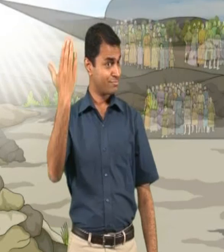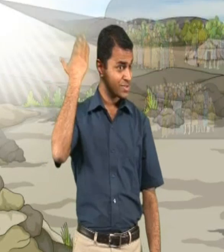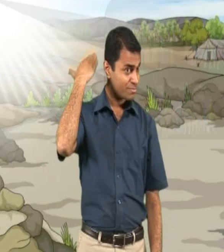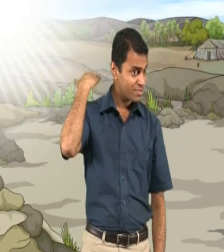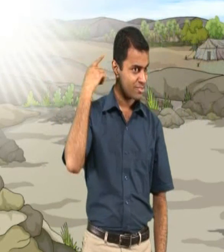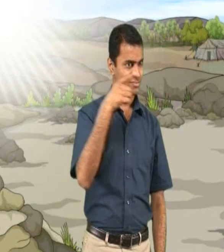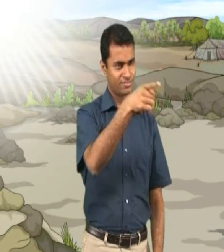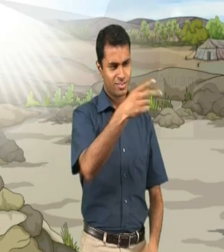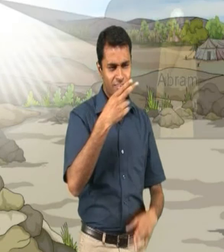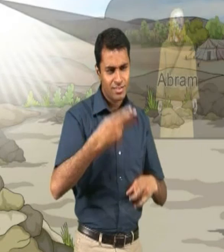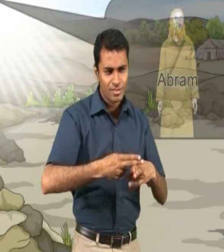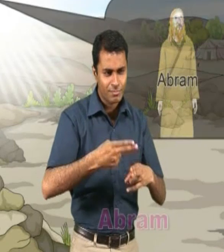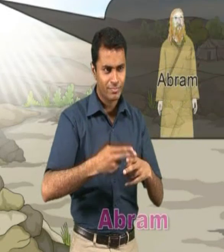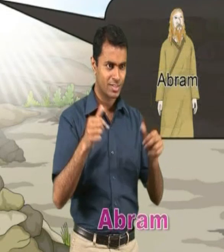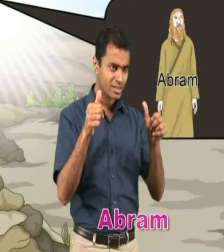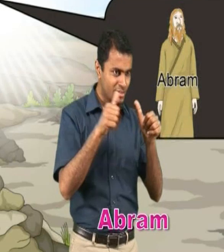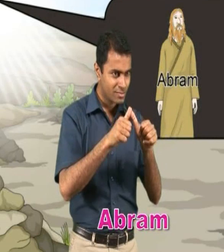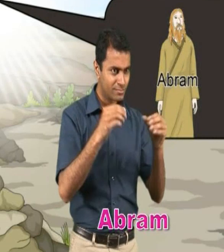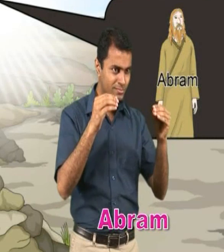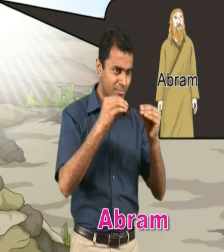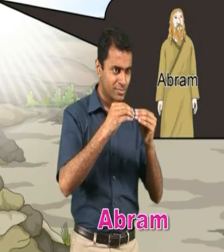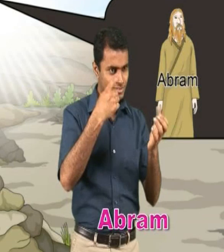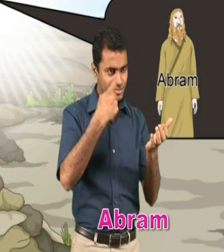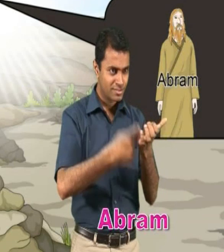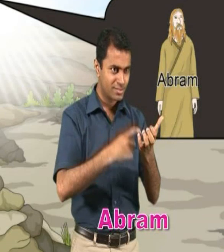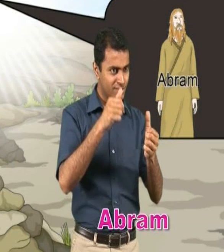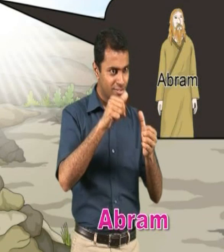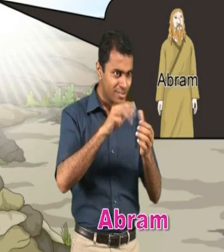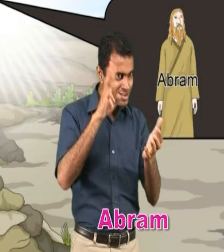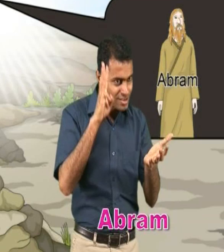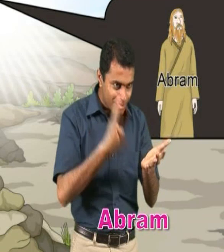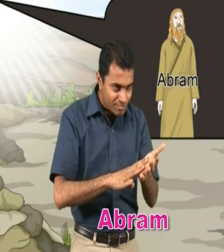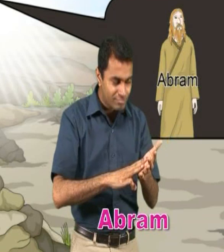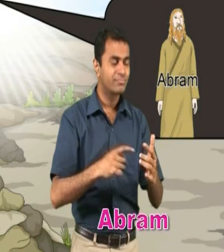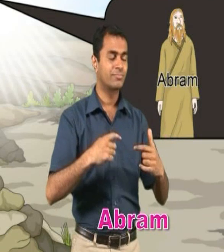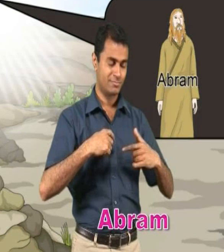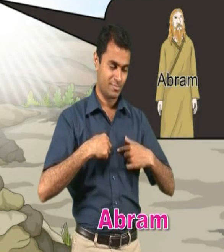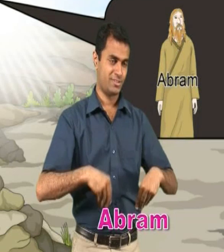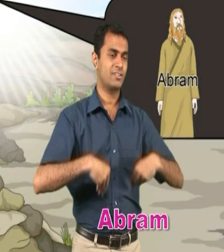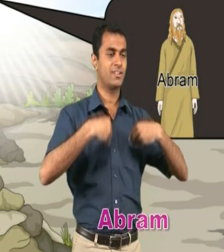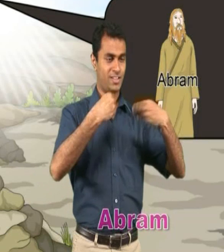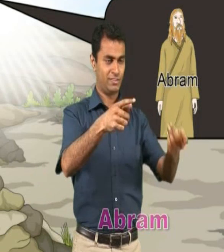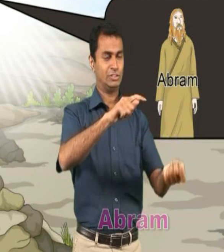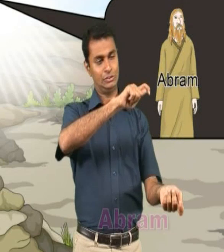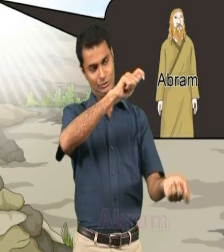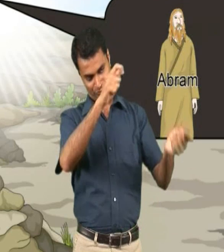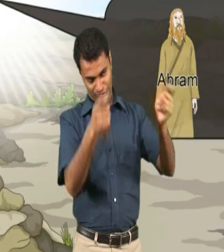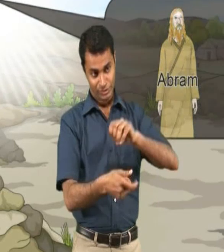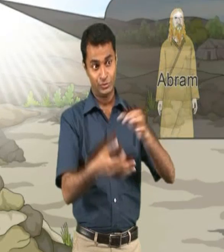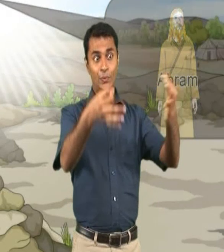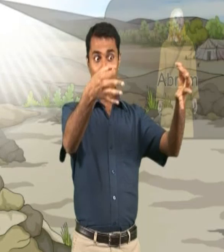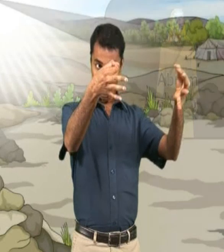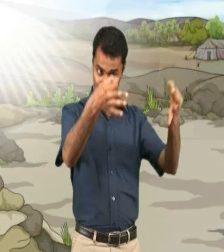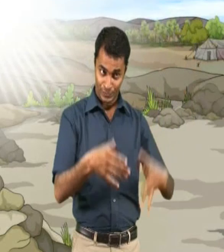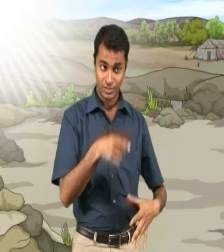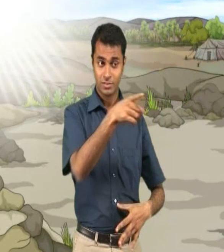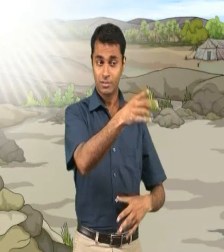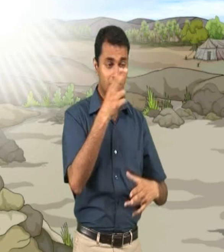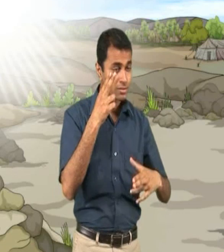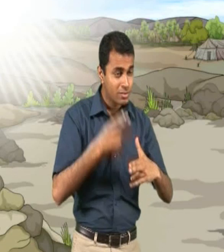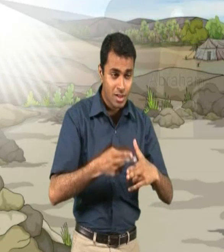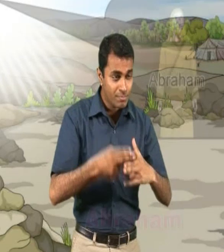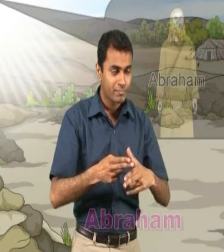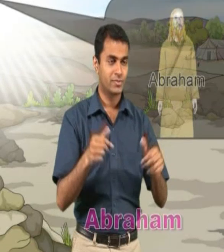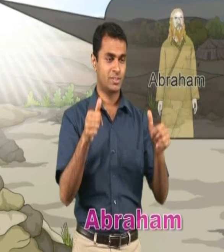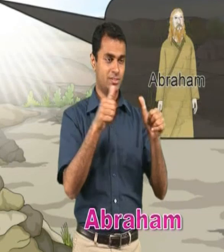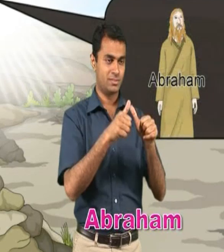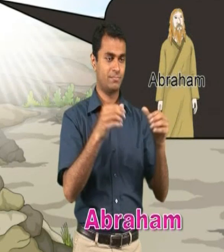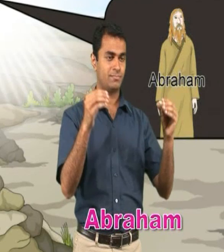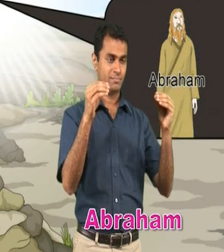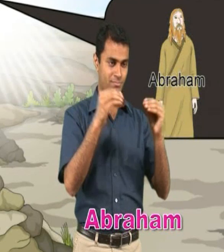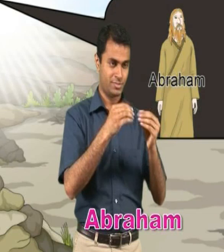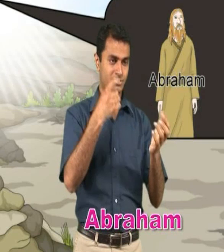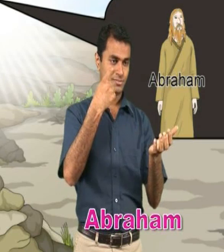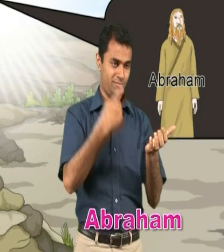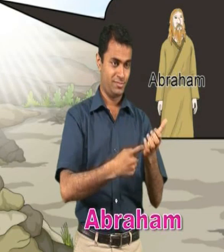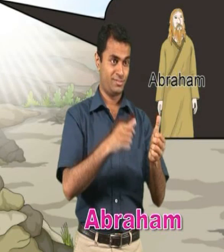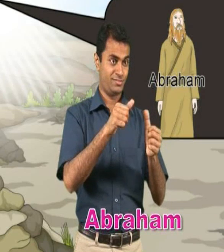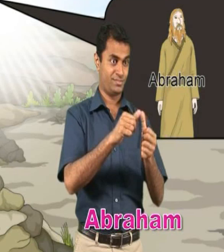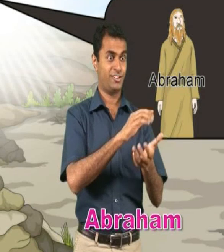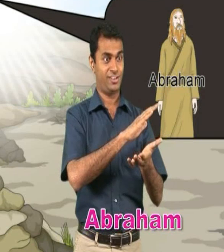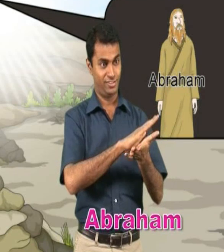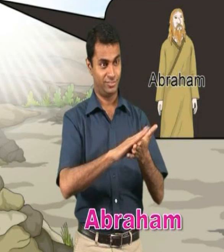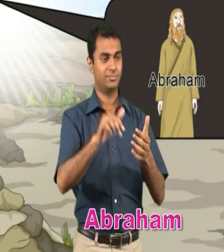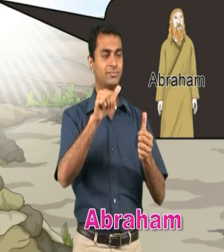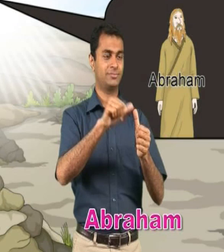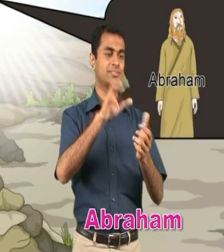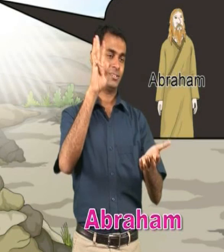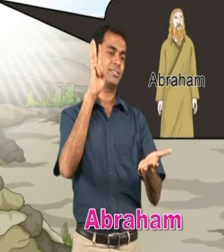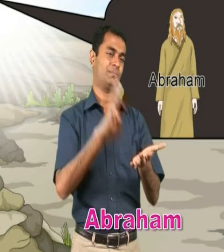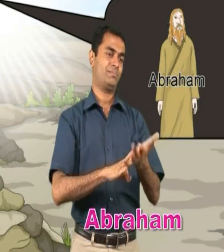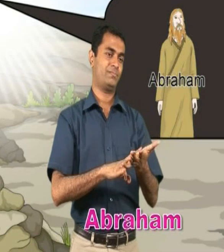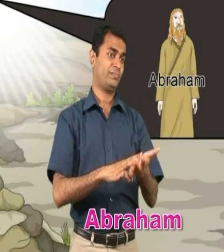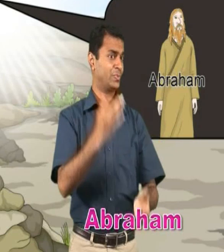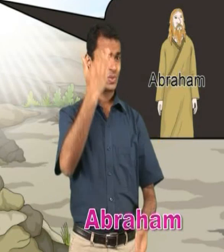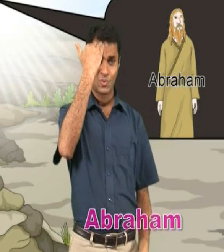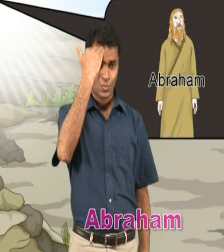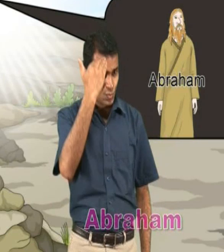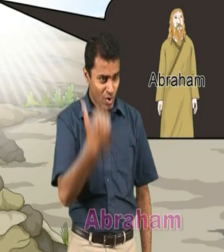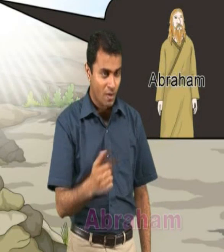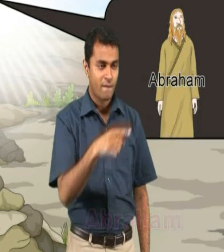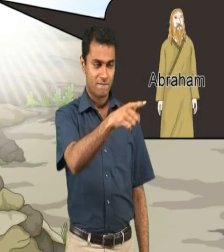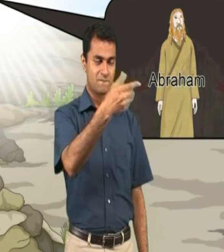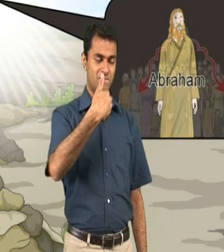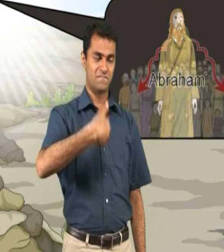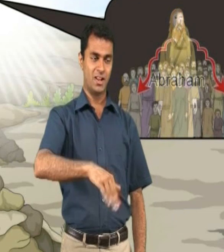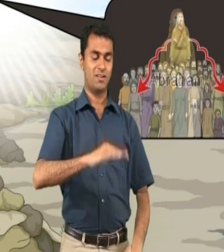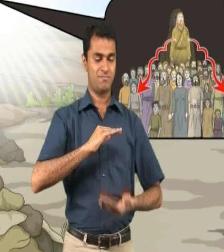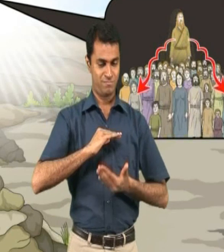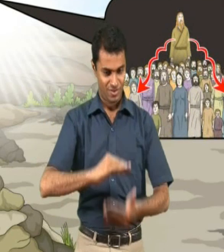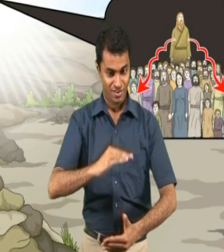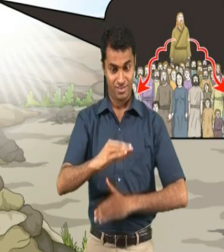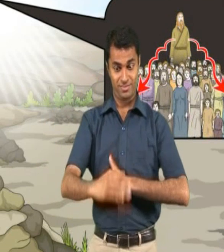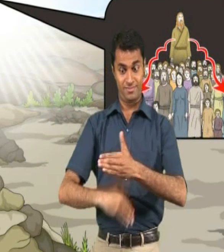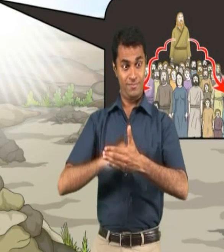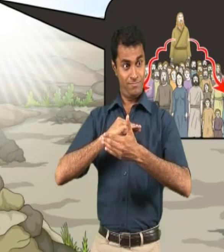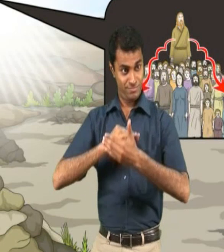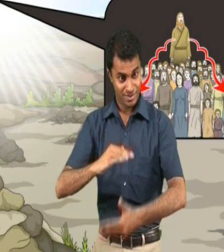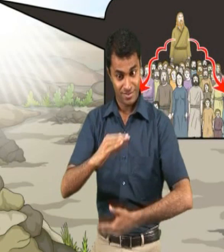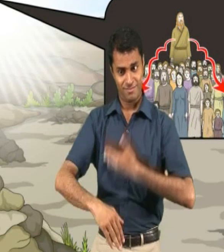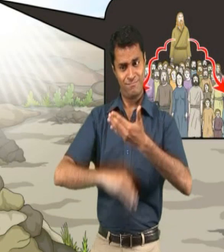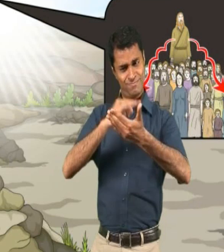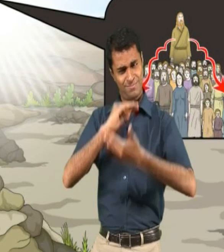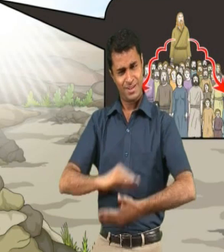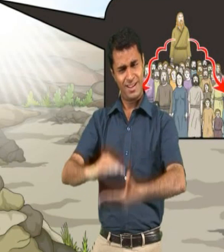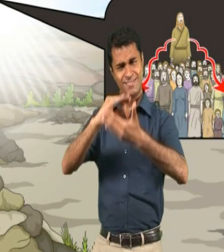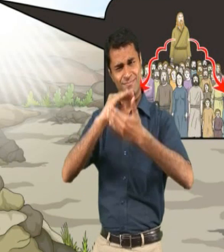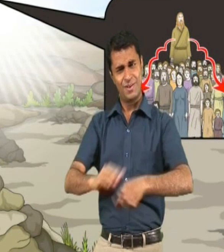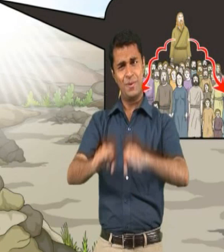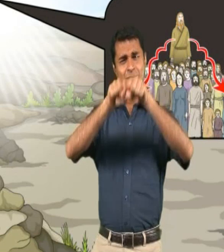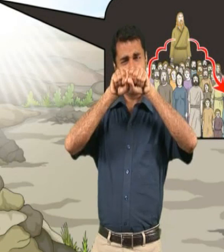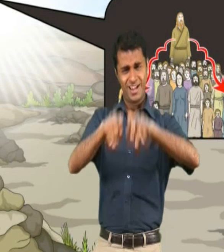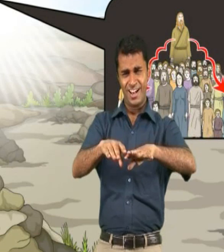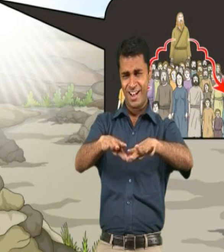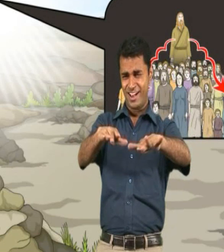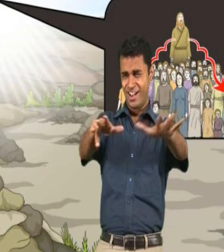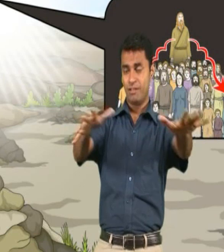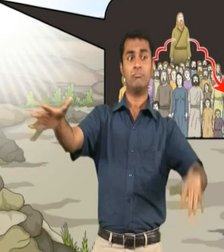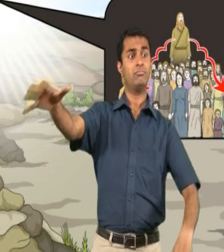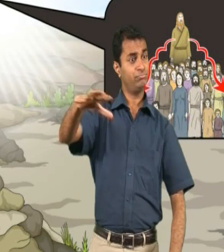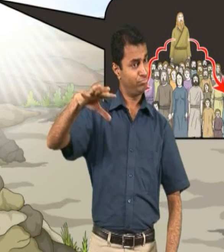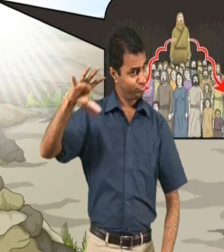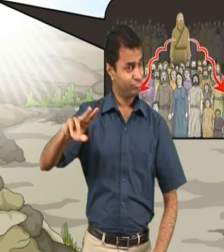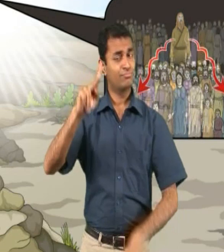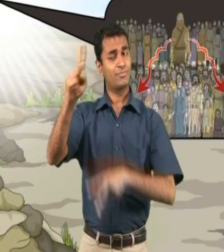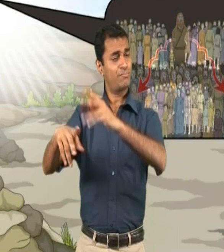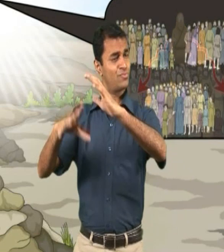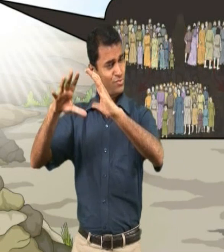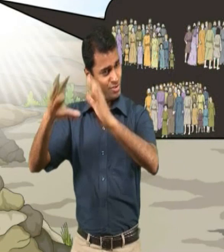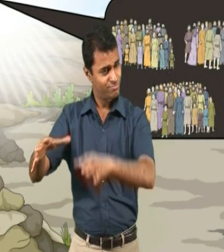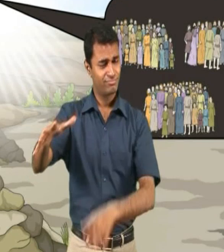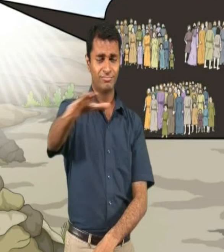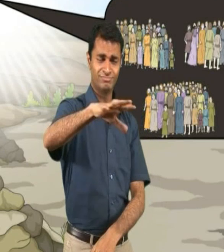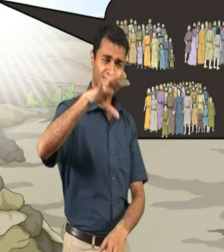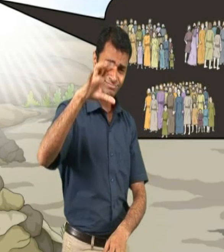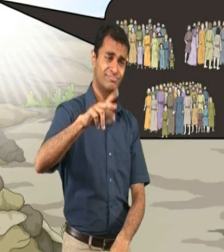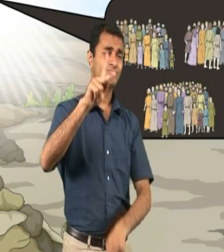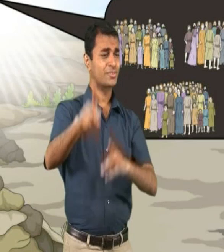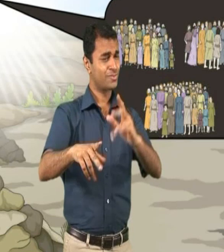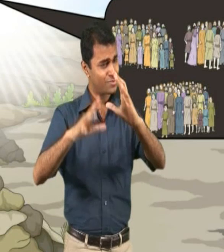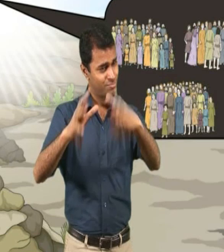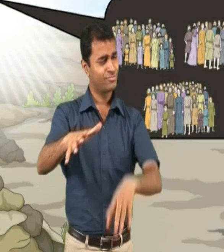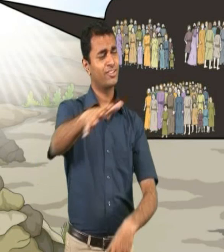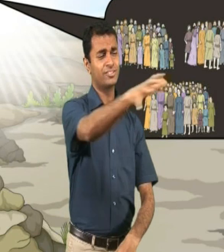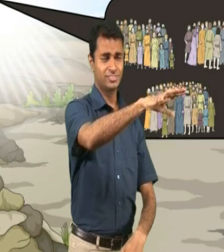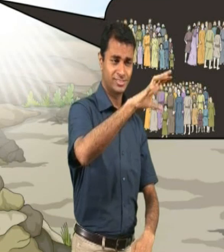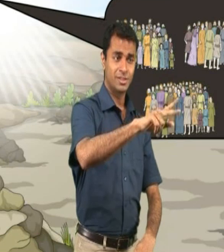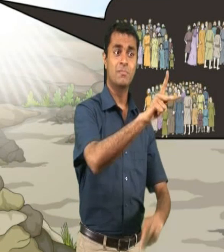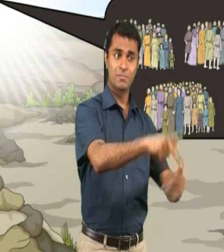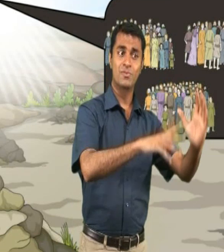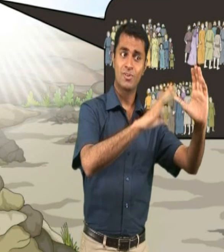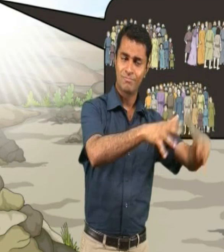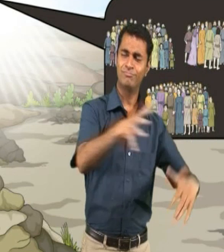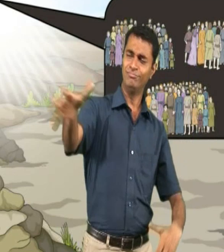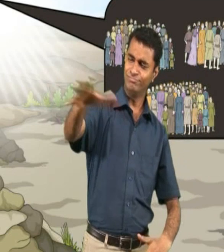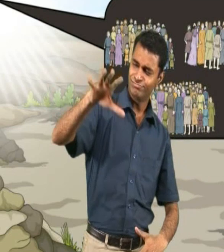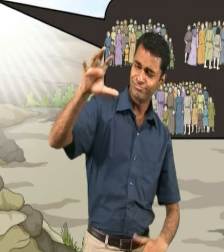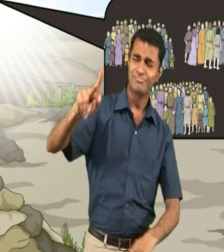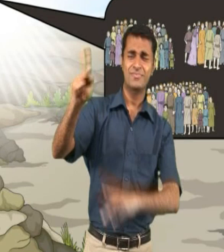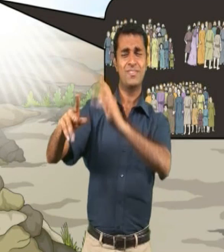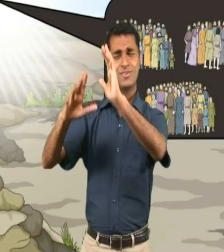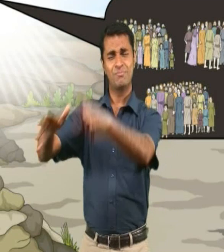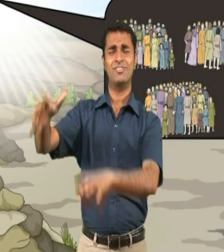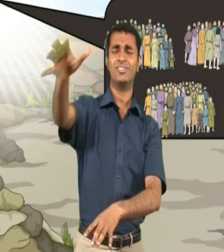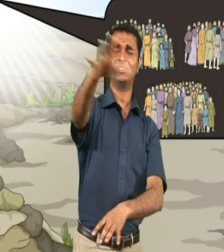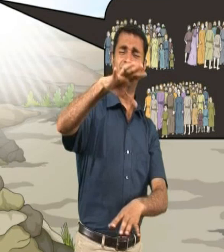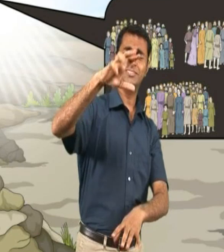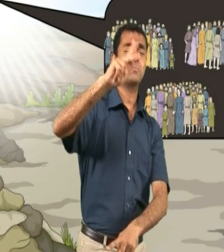No longer will you be called Abram, but your name will be Abraham, for I have made you a father of many nations.